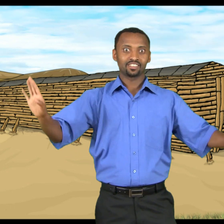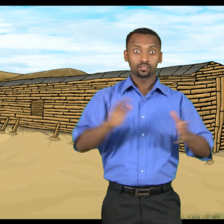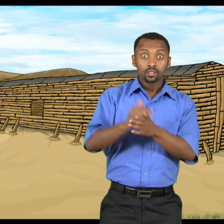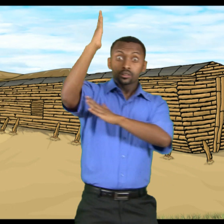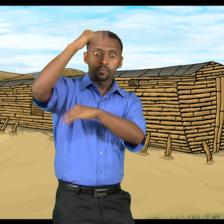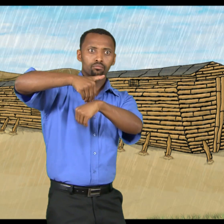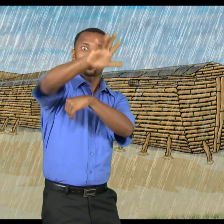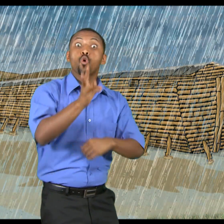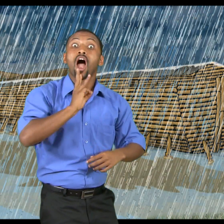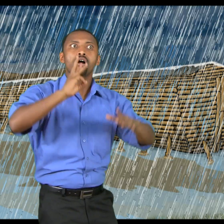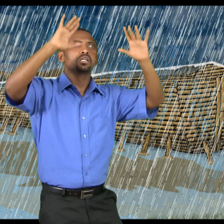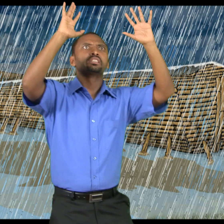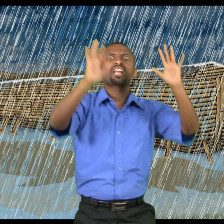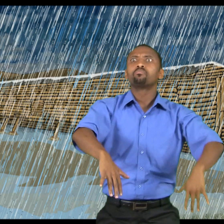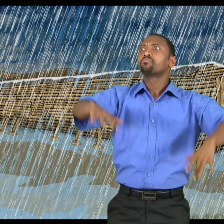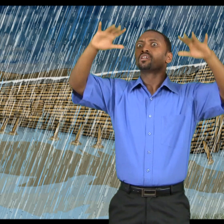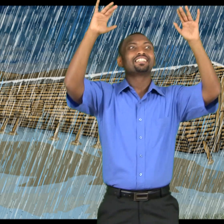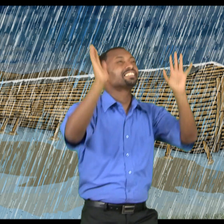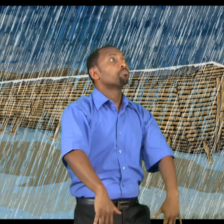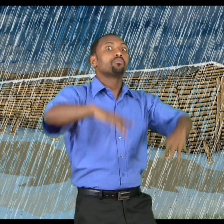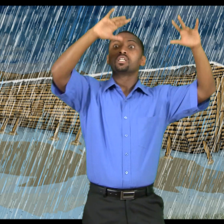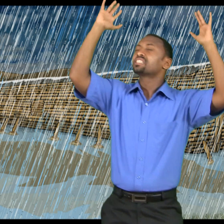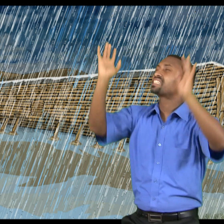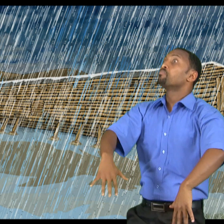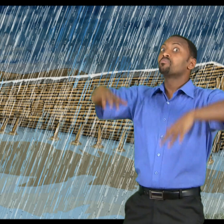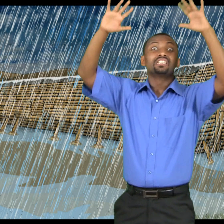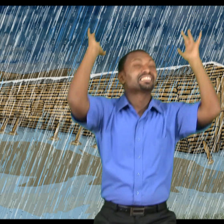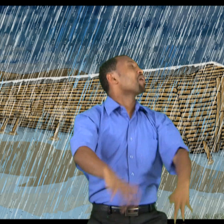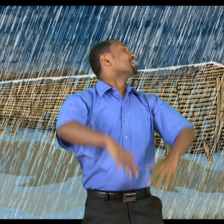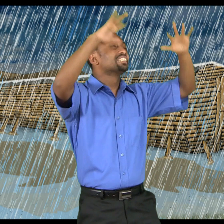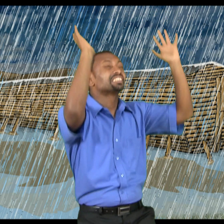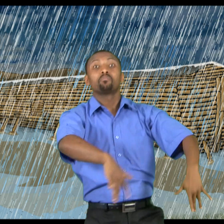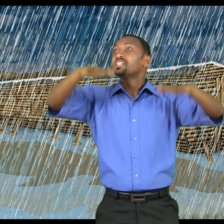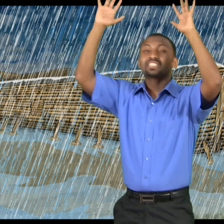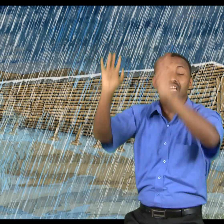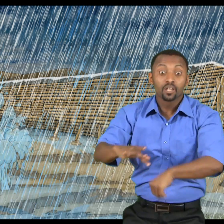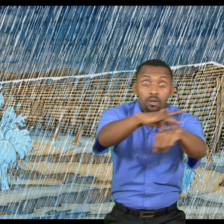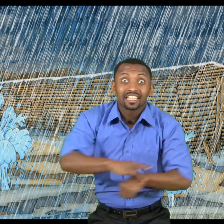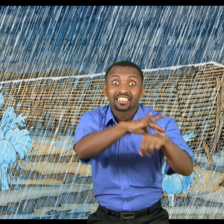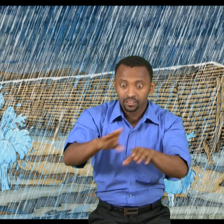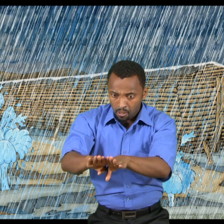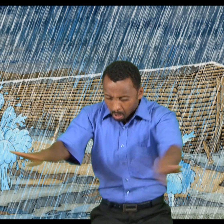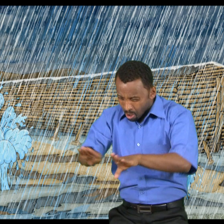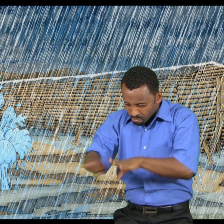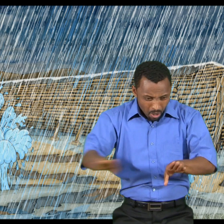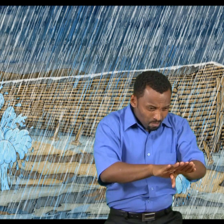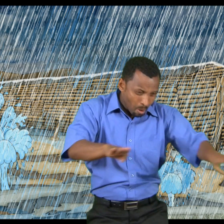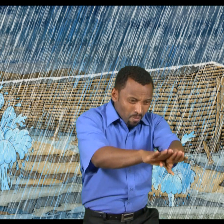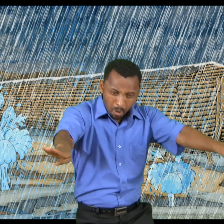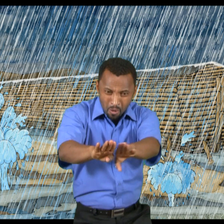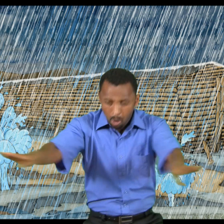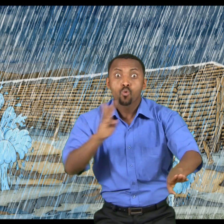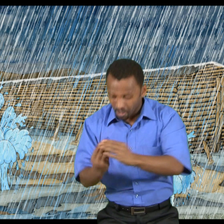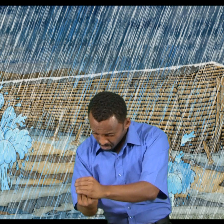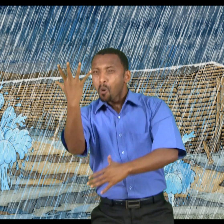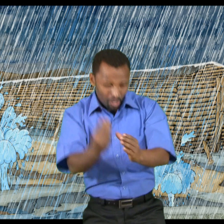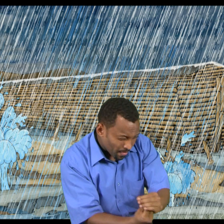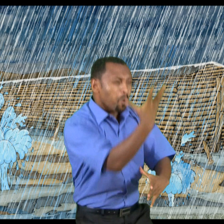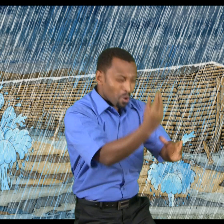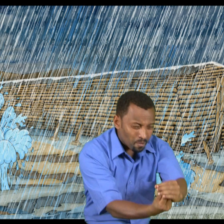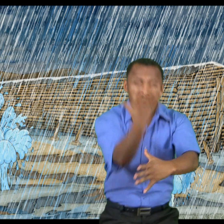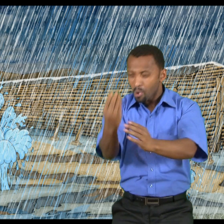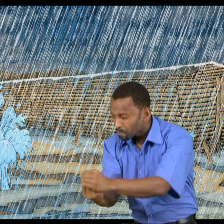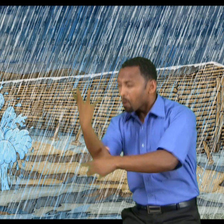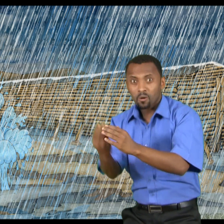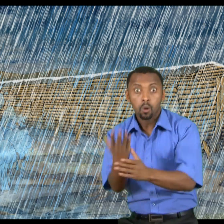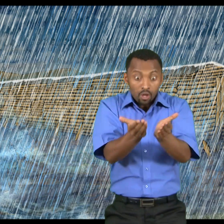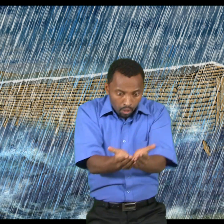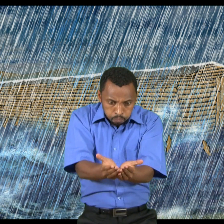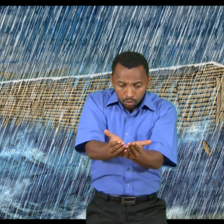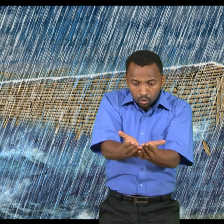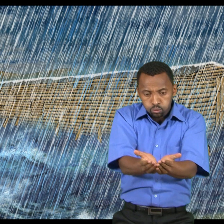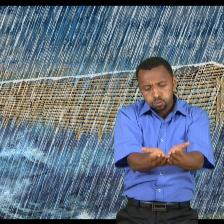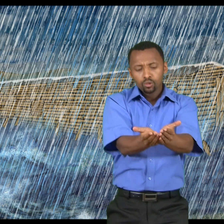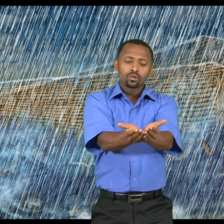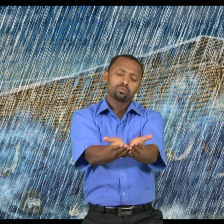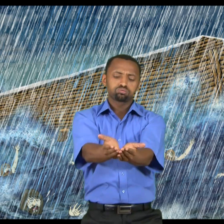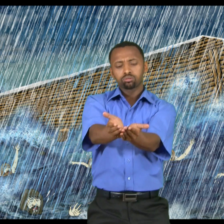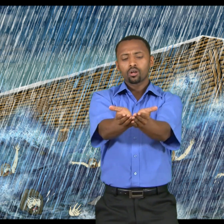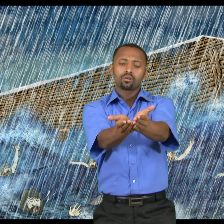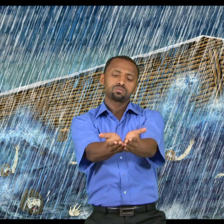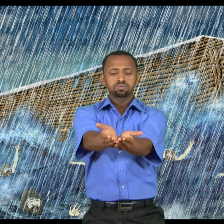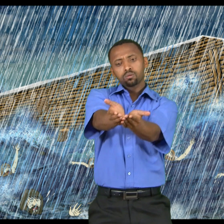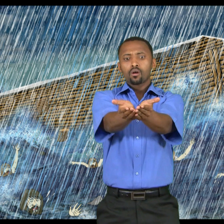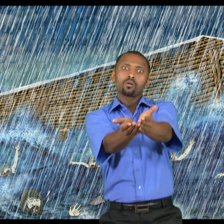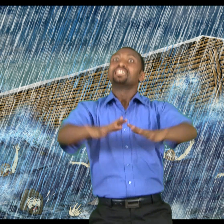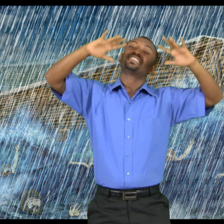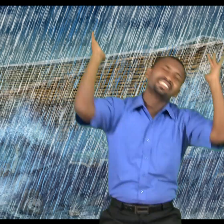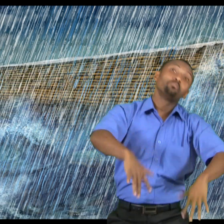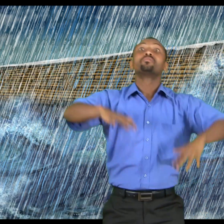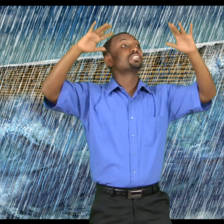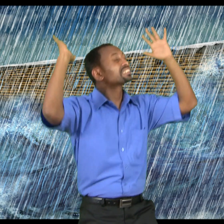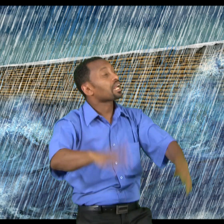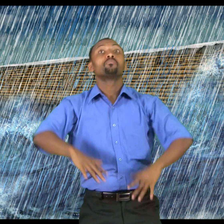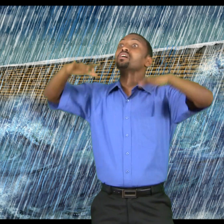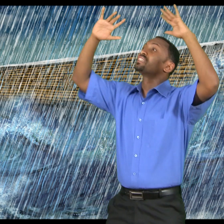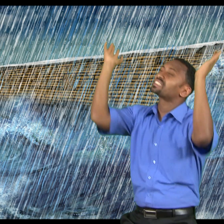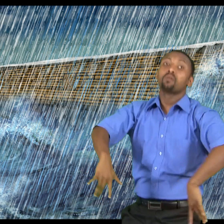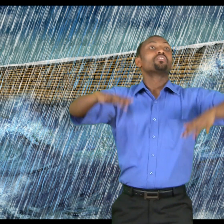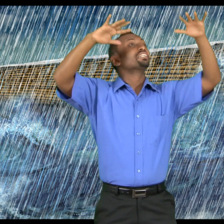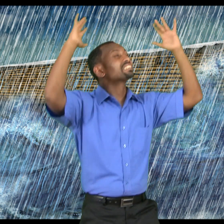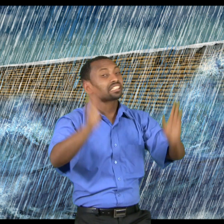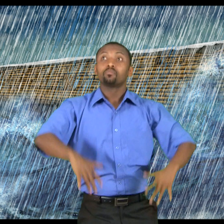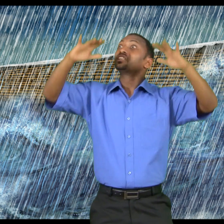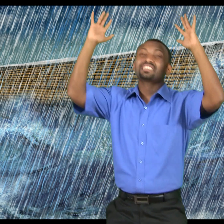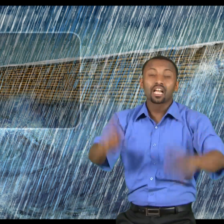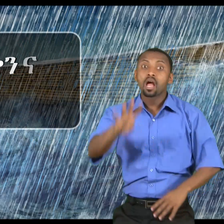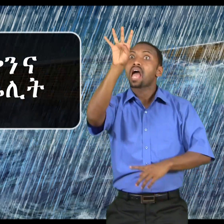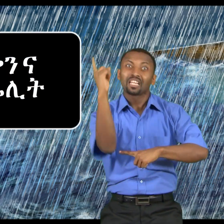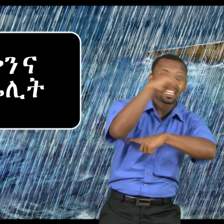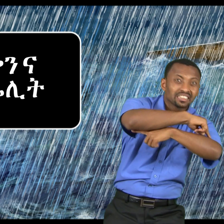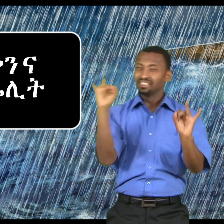In the six hundredth year of Noah’s life, on the seventeenth day of the second month, all the fountains of the great deep burst forth, and the floodgates of the heavens were opened.